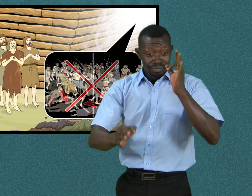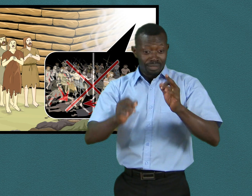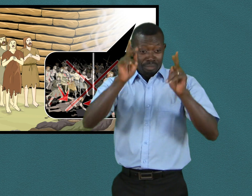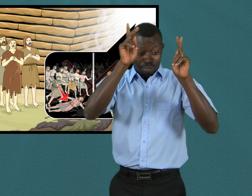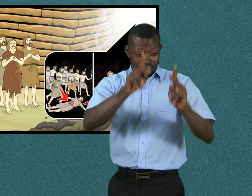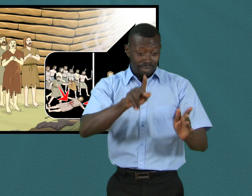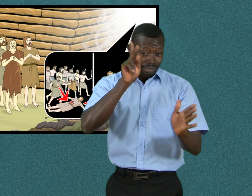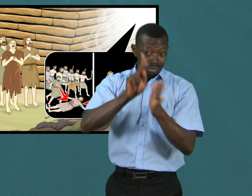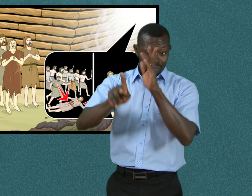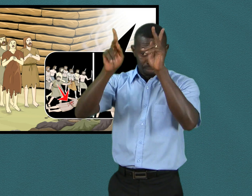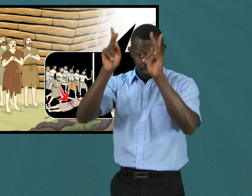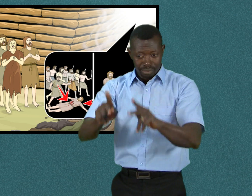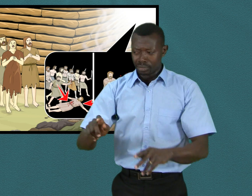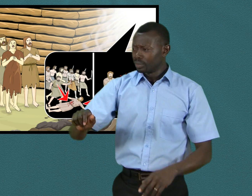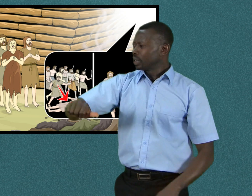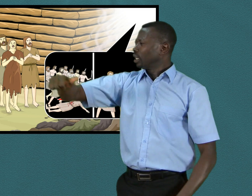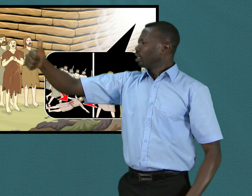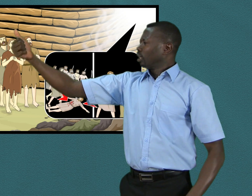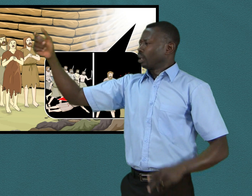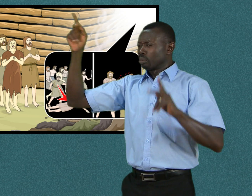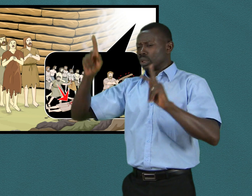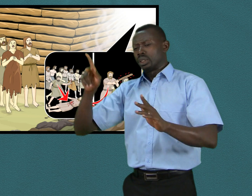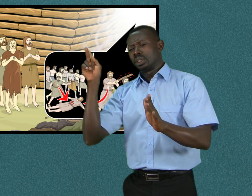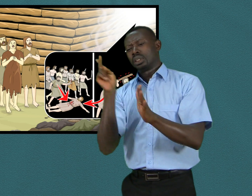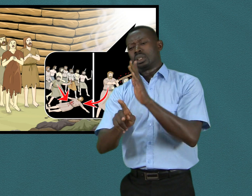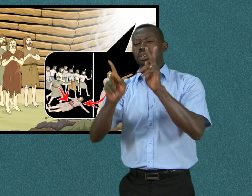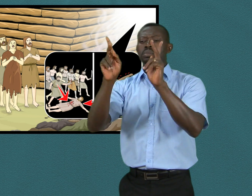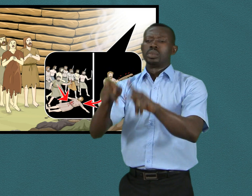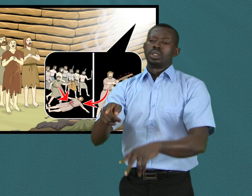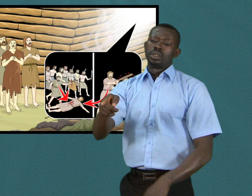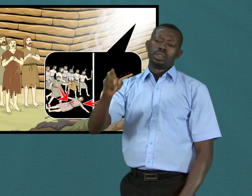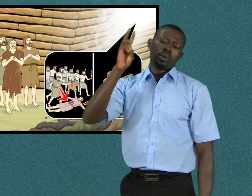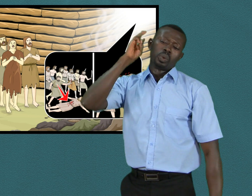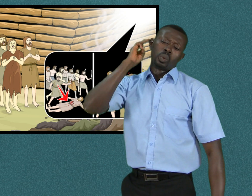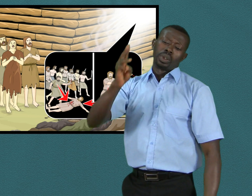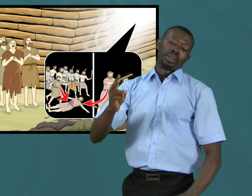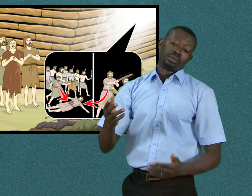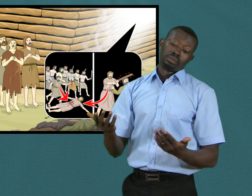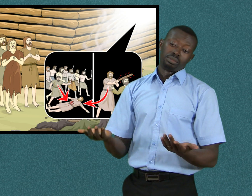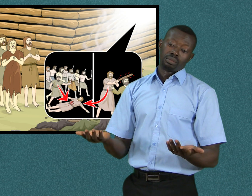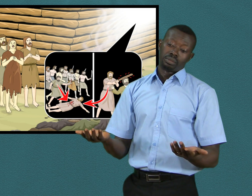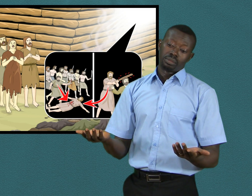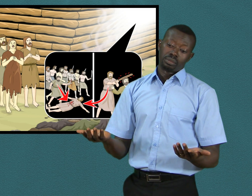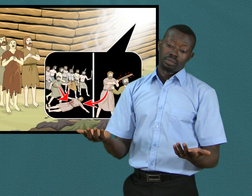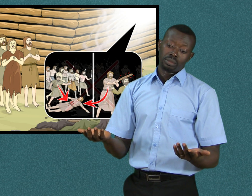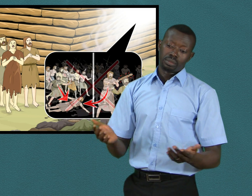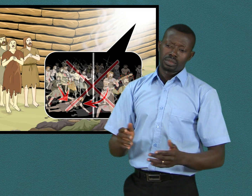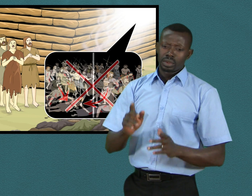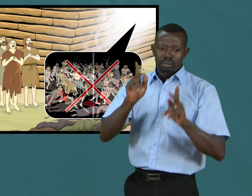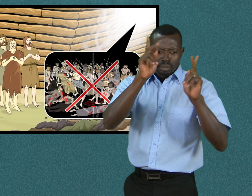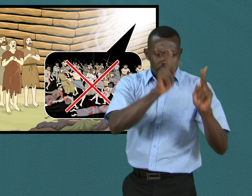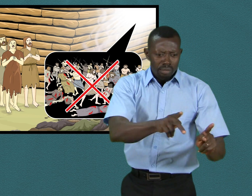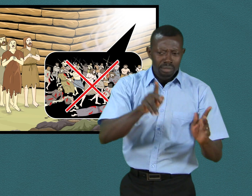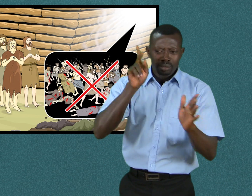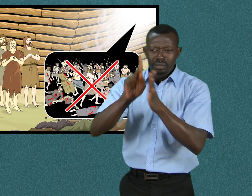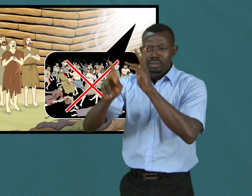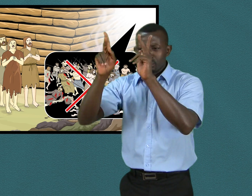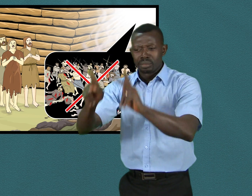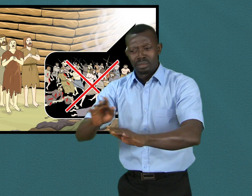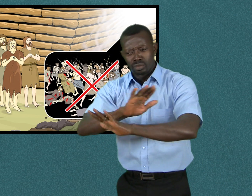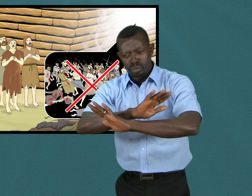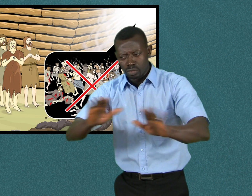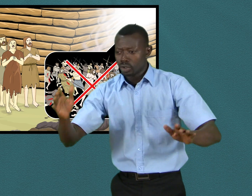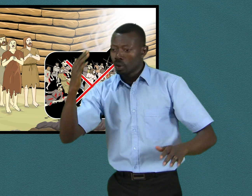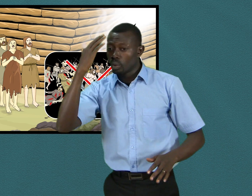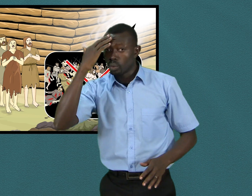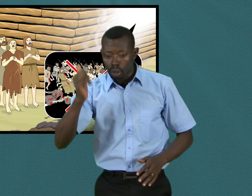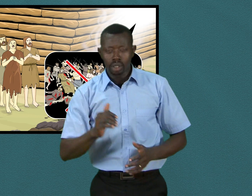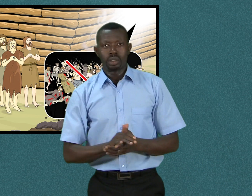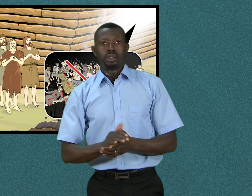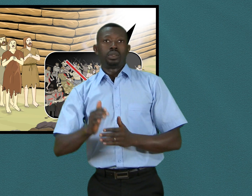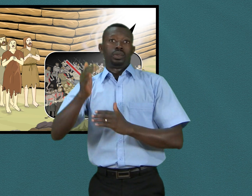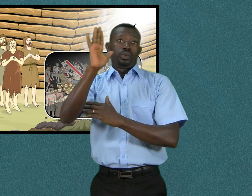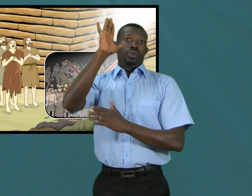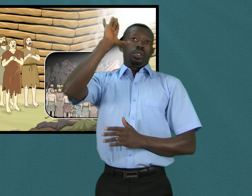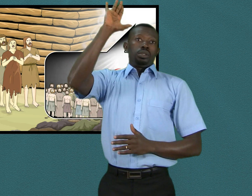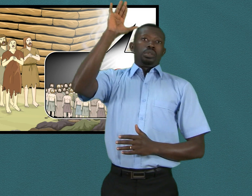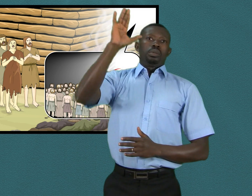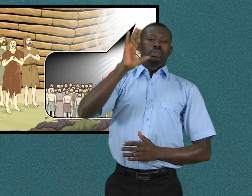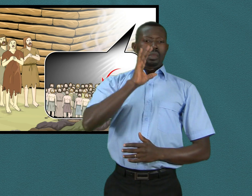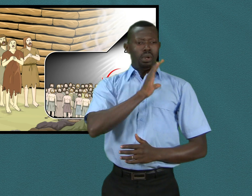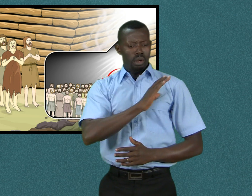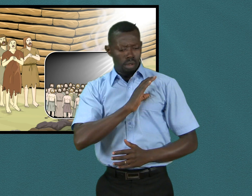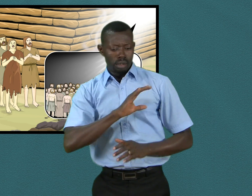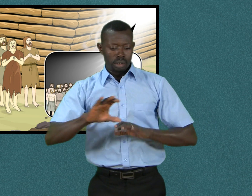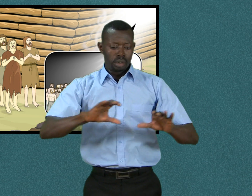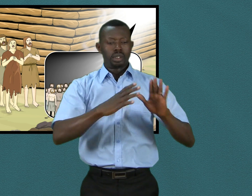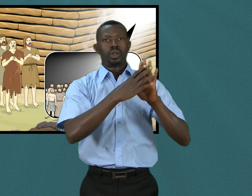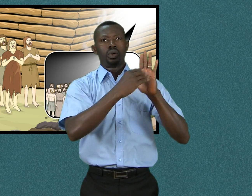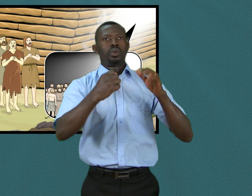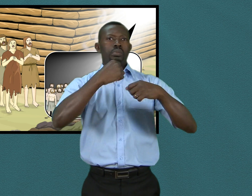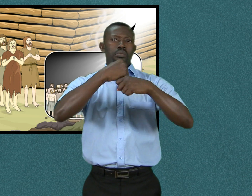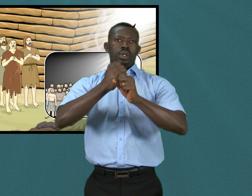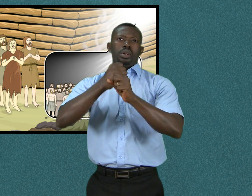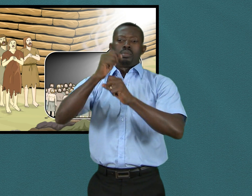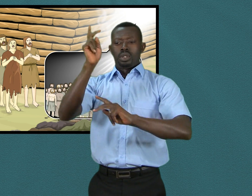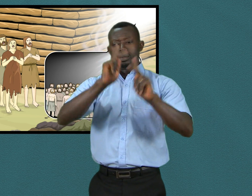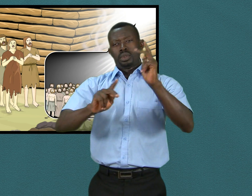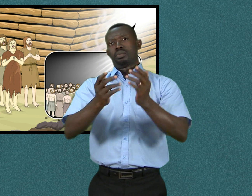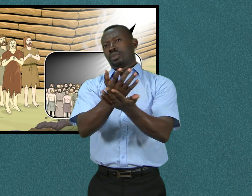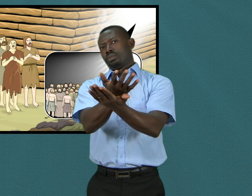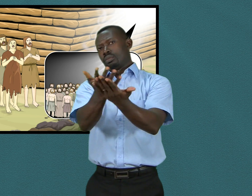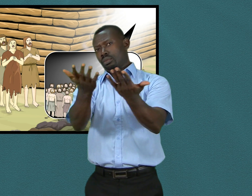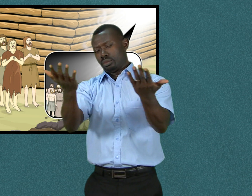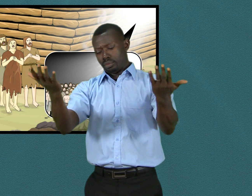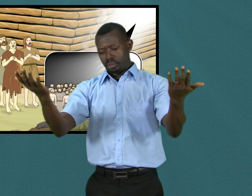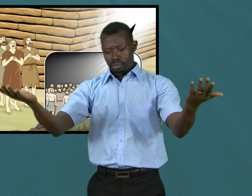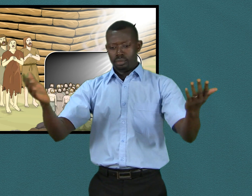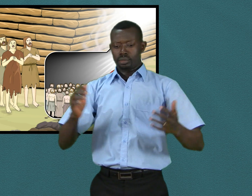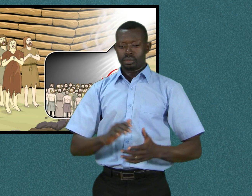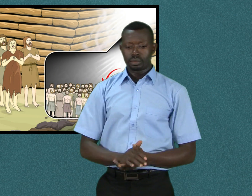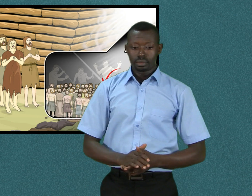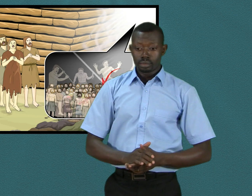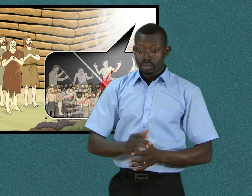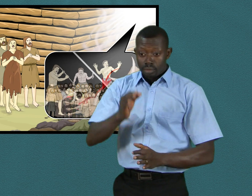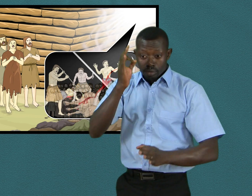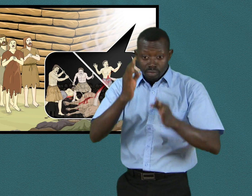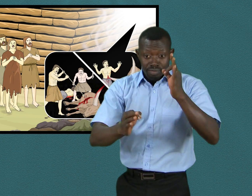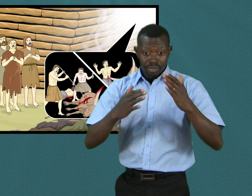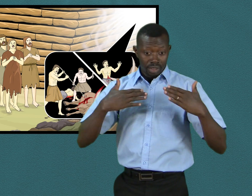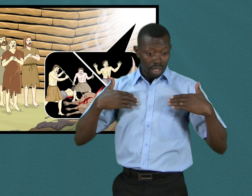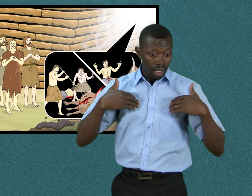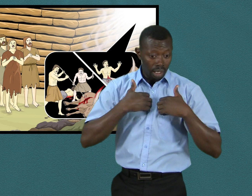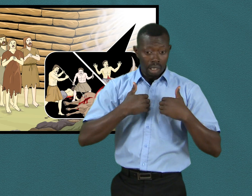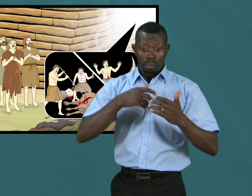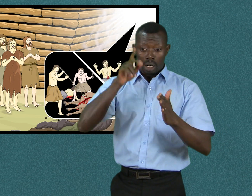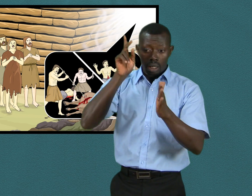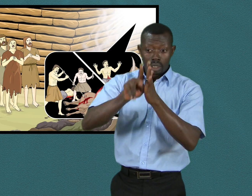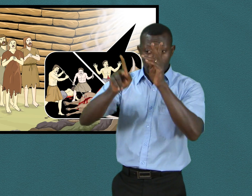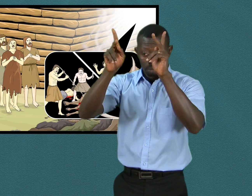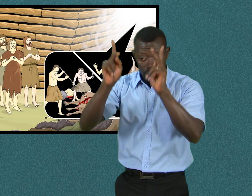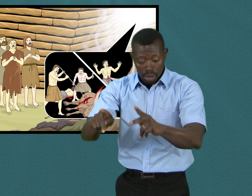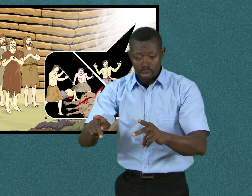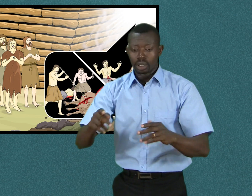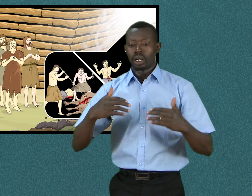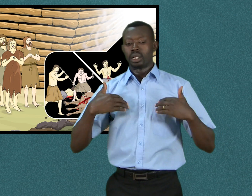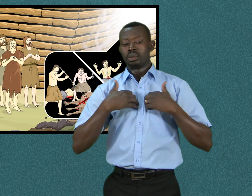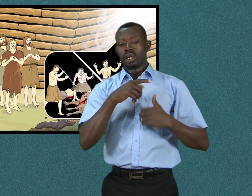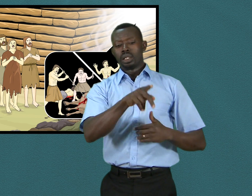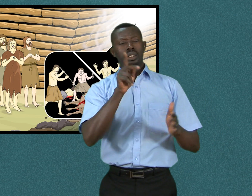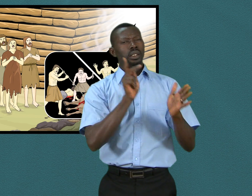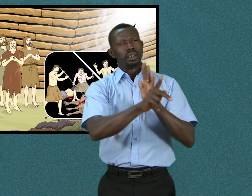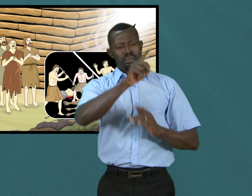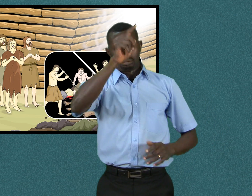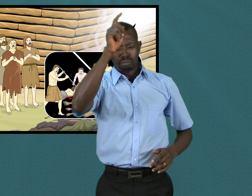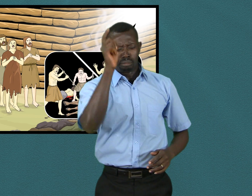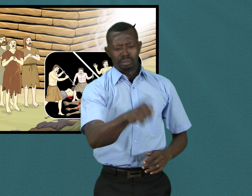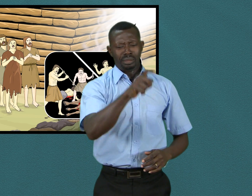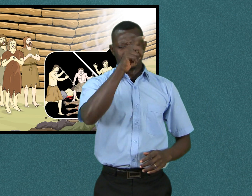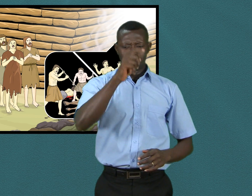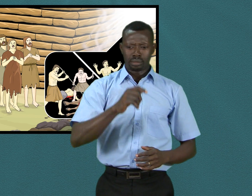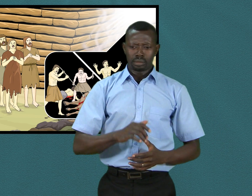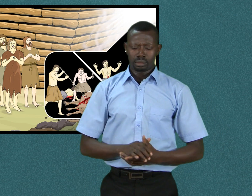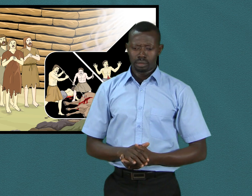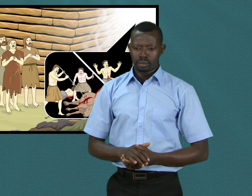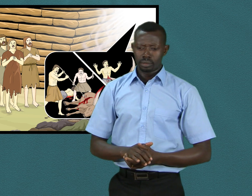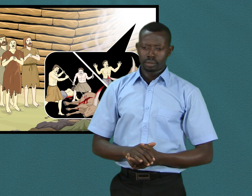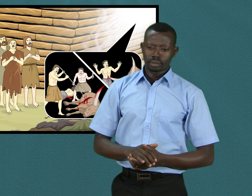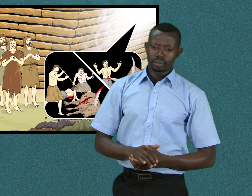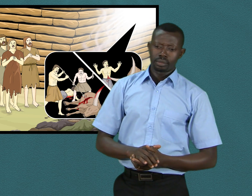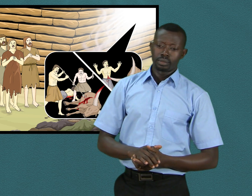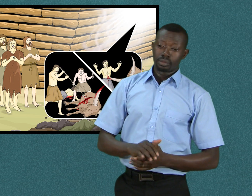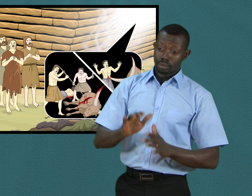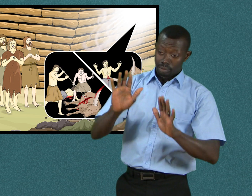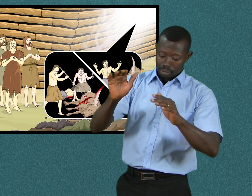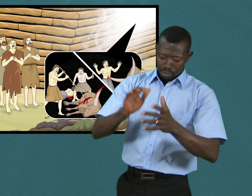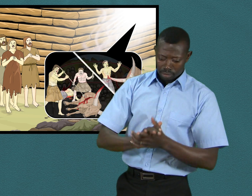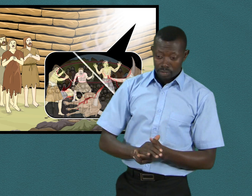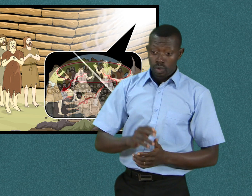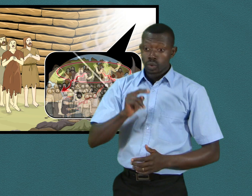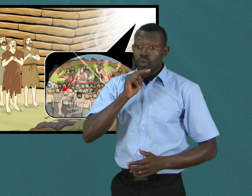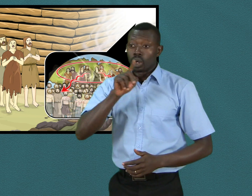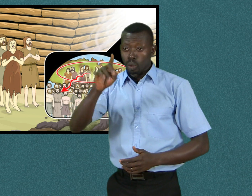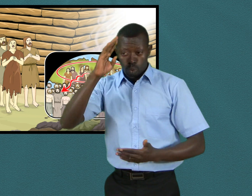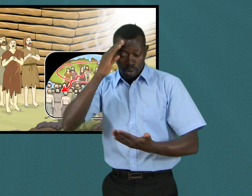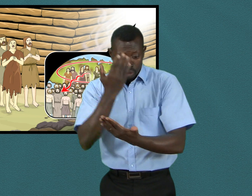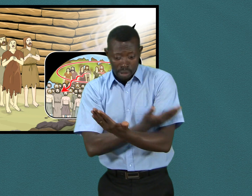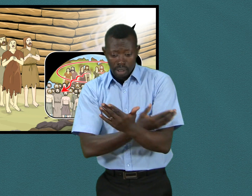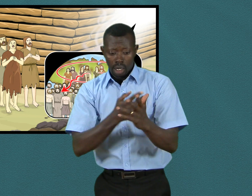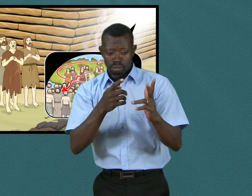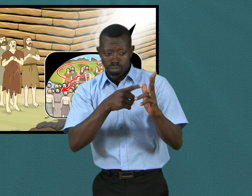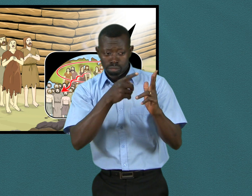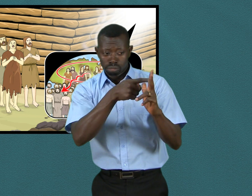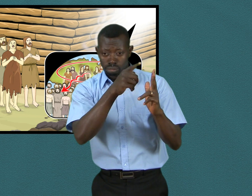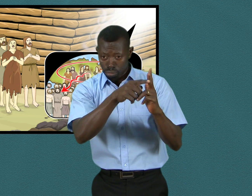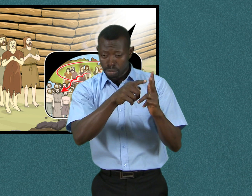I will demand an accounting from anyone who takes the life of his fellow man: Whoever sheds the blood of man, by man his blood will be shed; for in His own image God has made mankind.